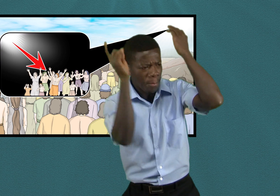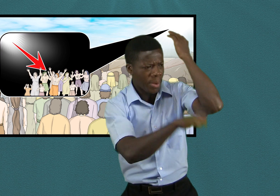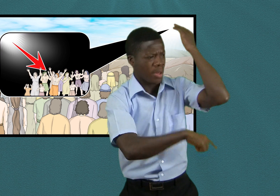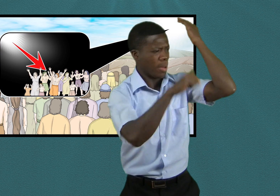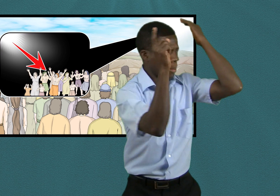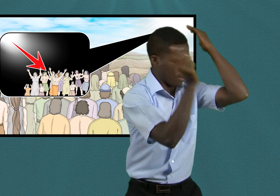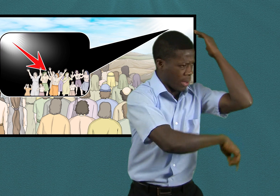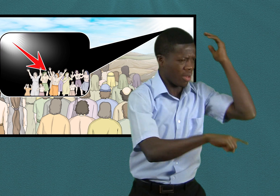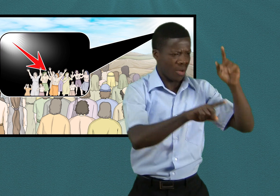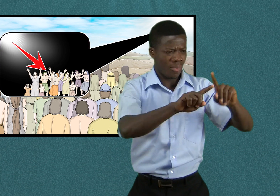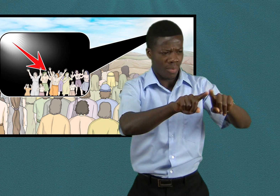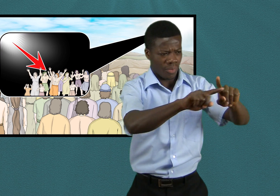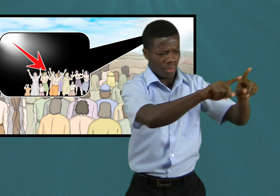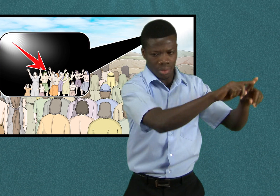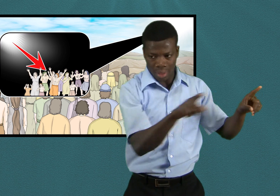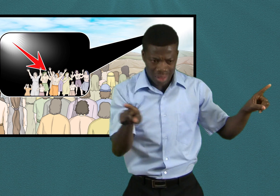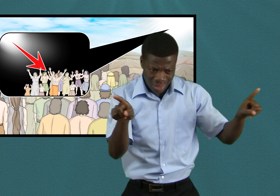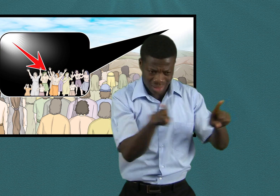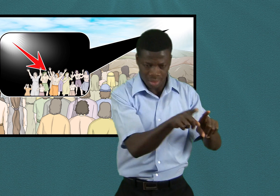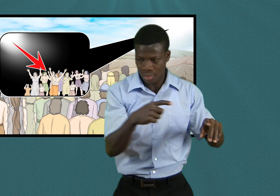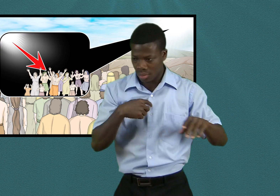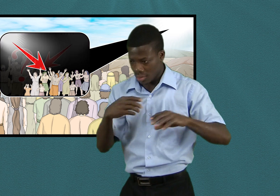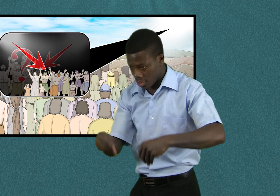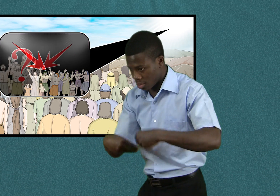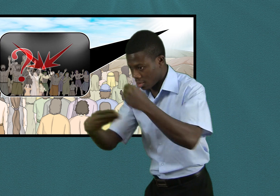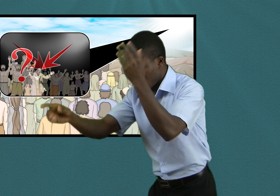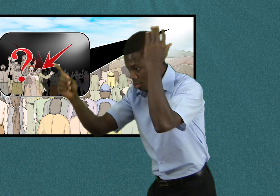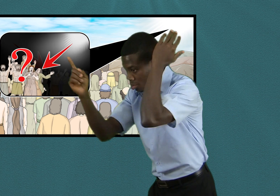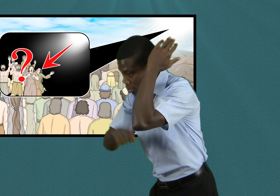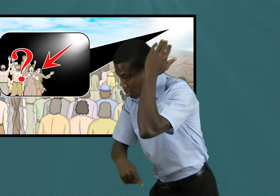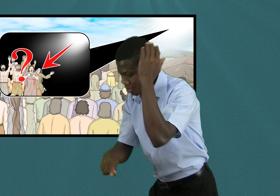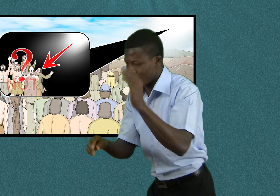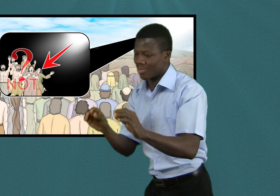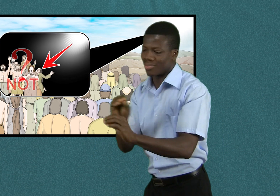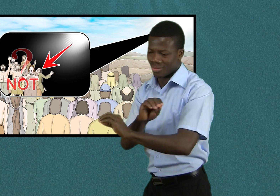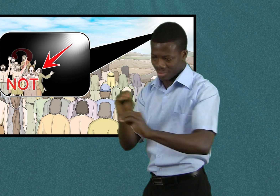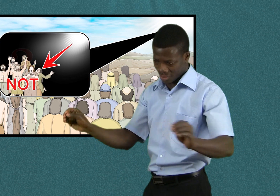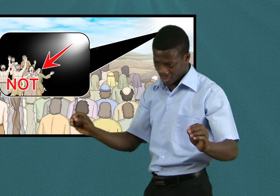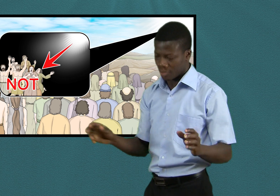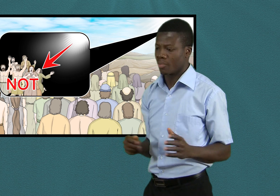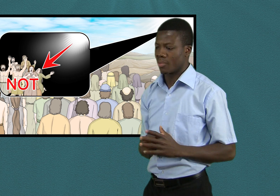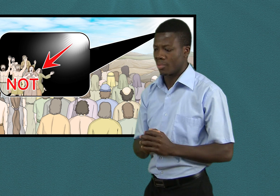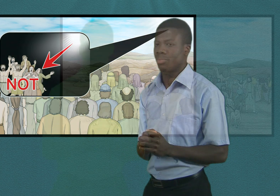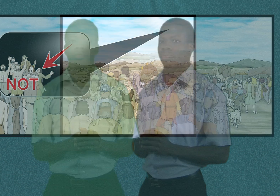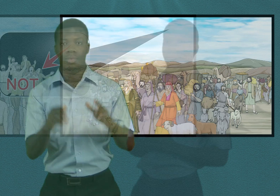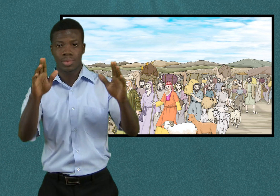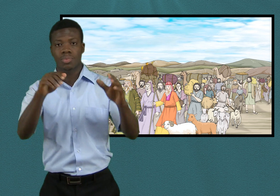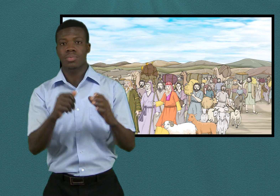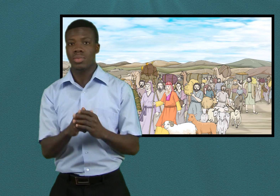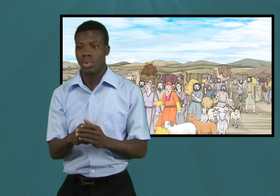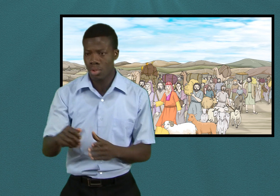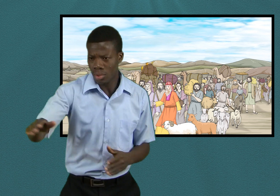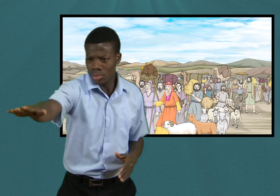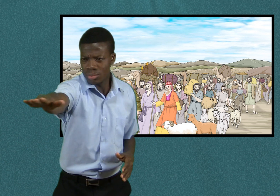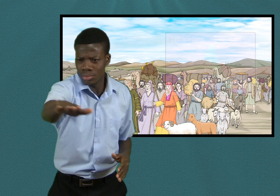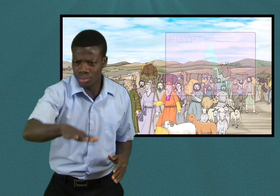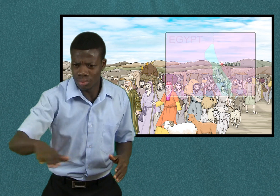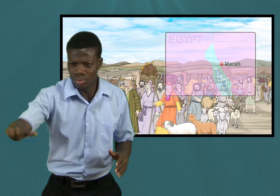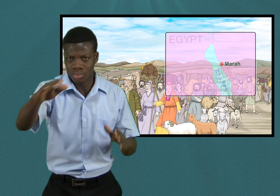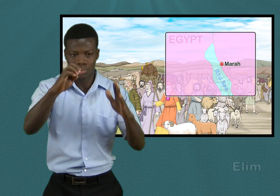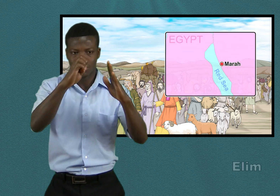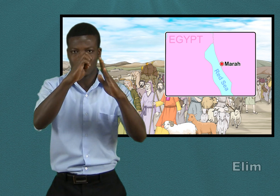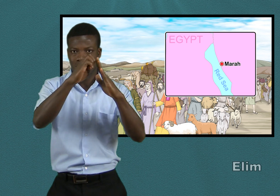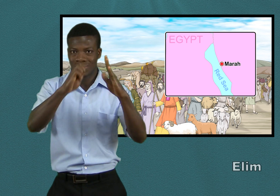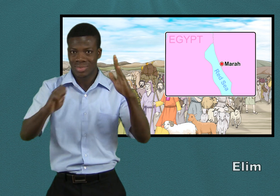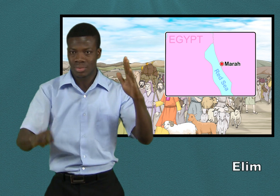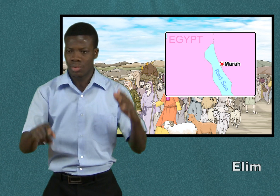For I am the LORD who heals you.”